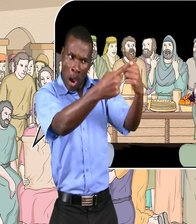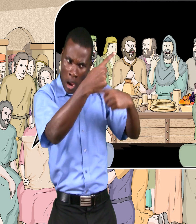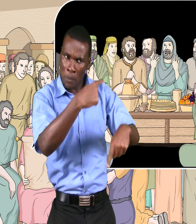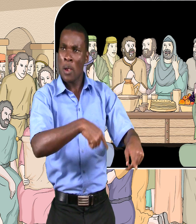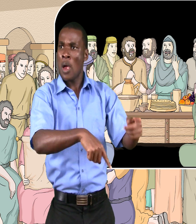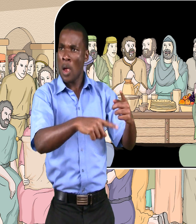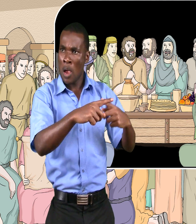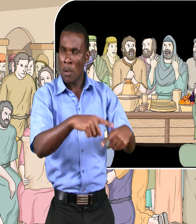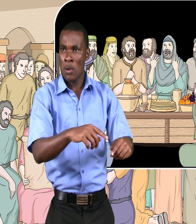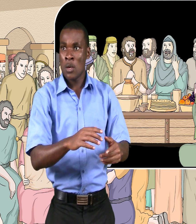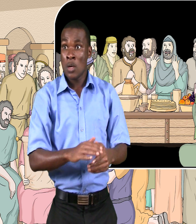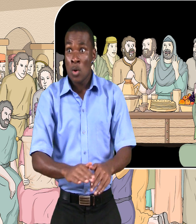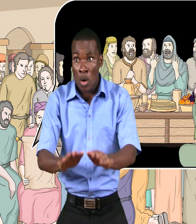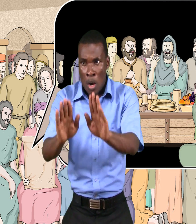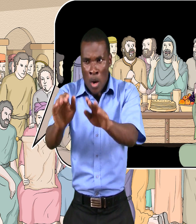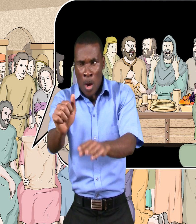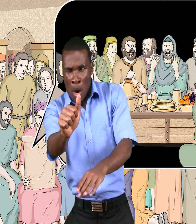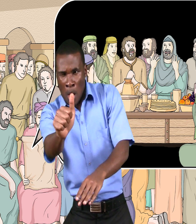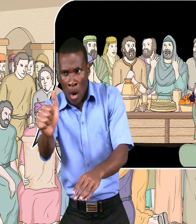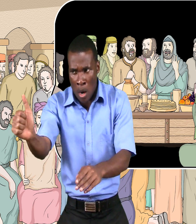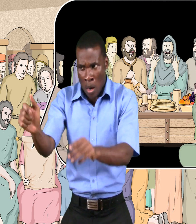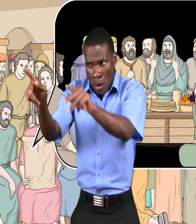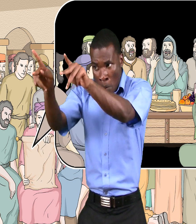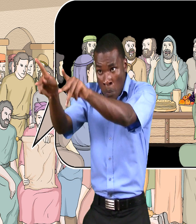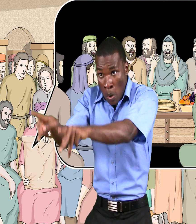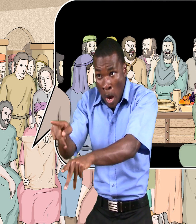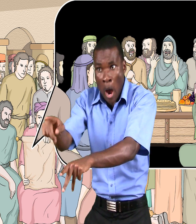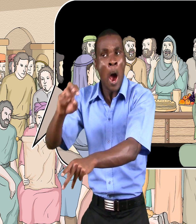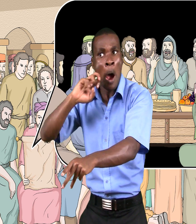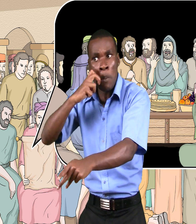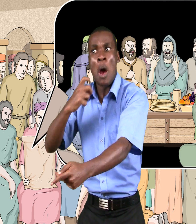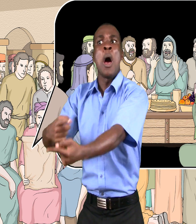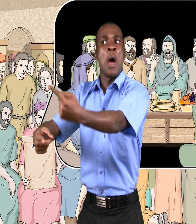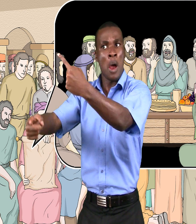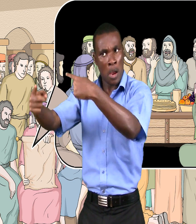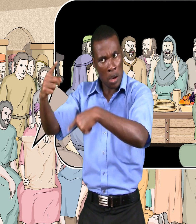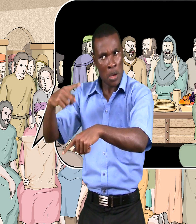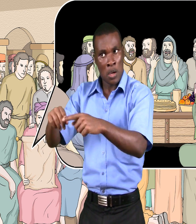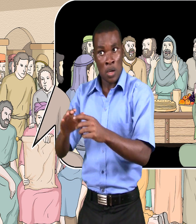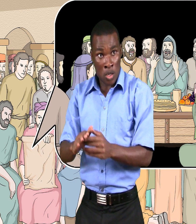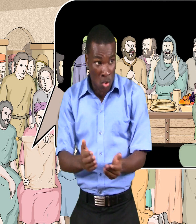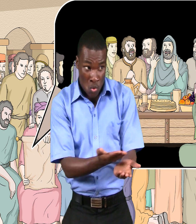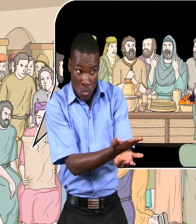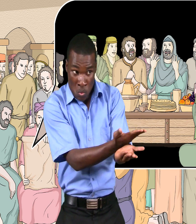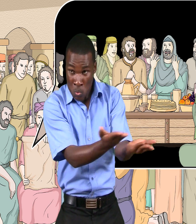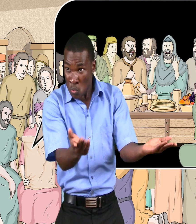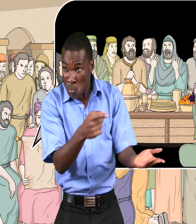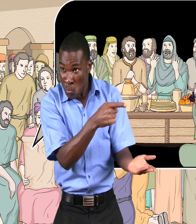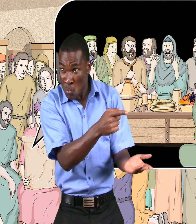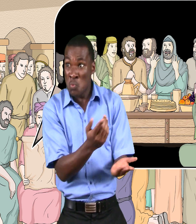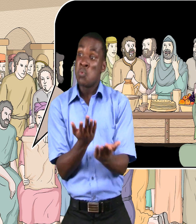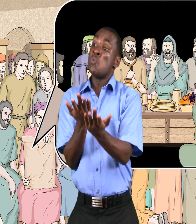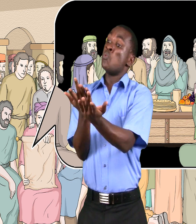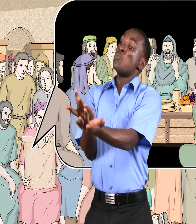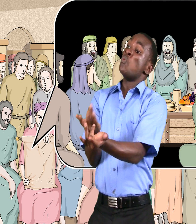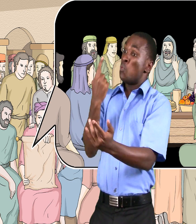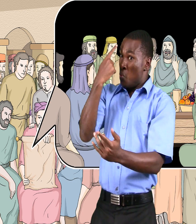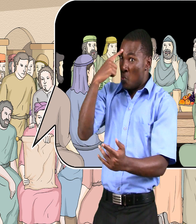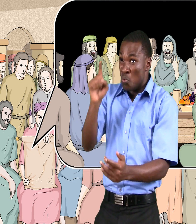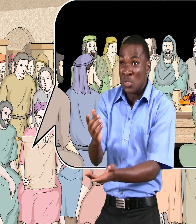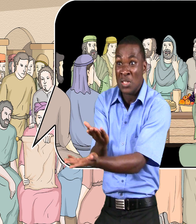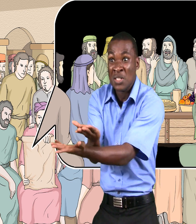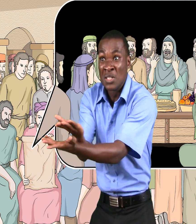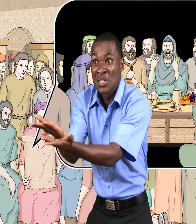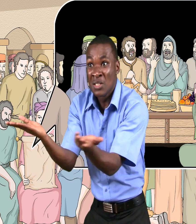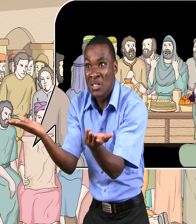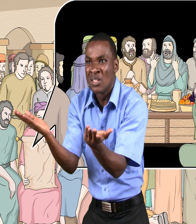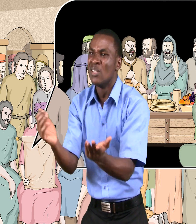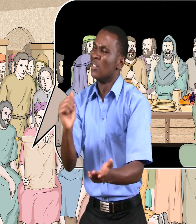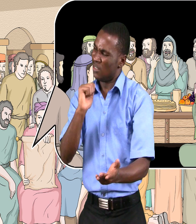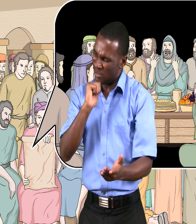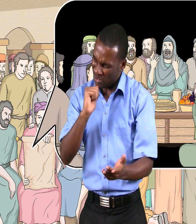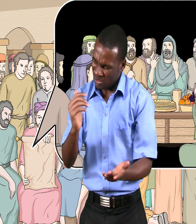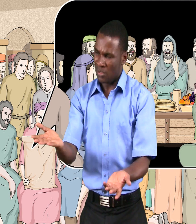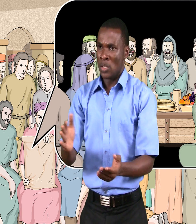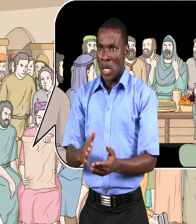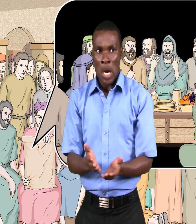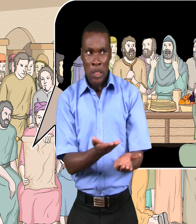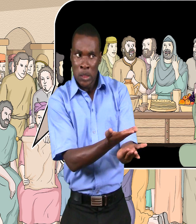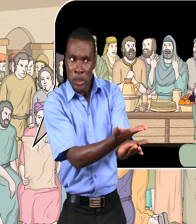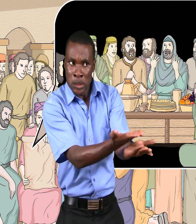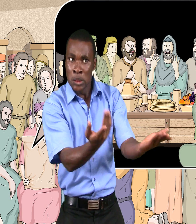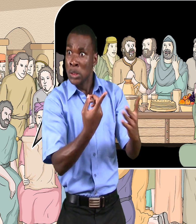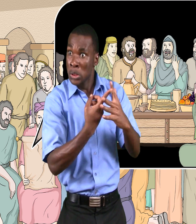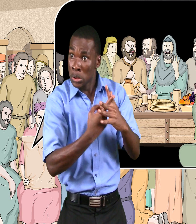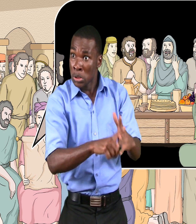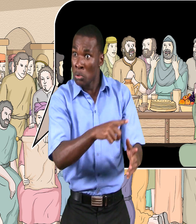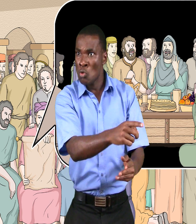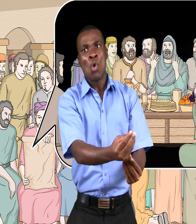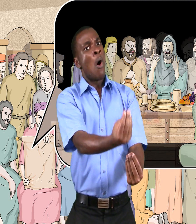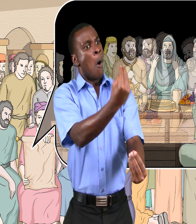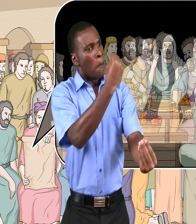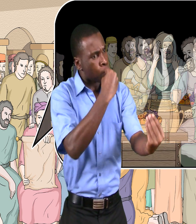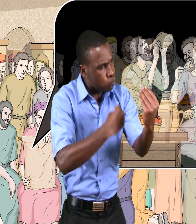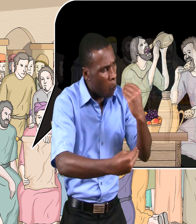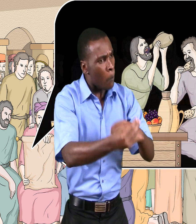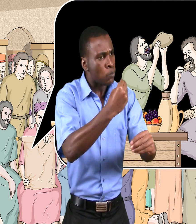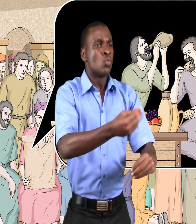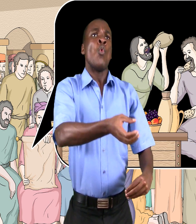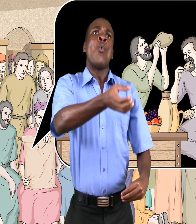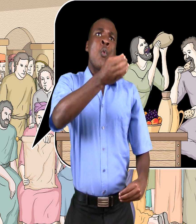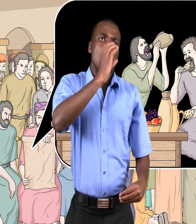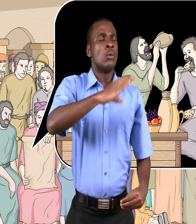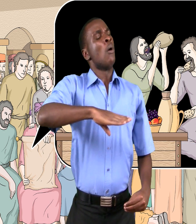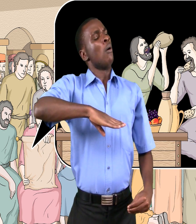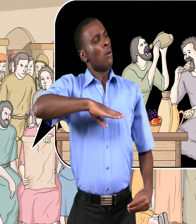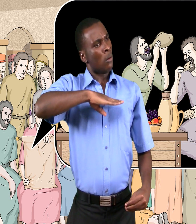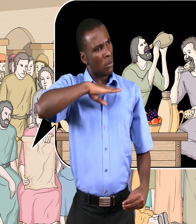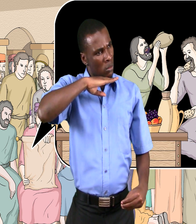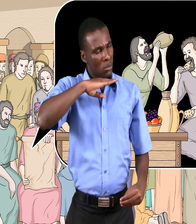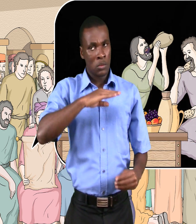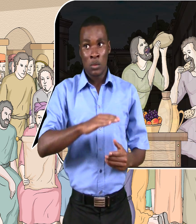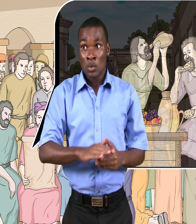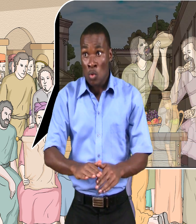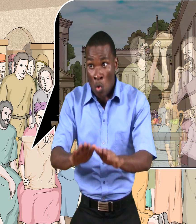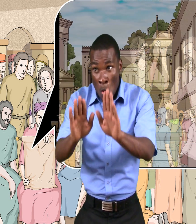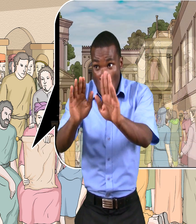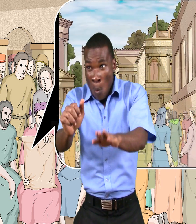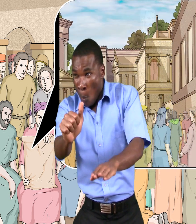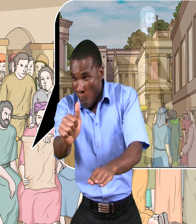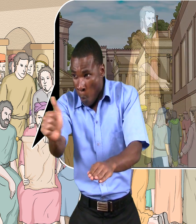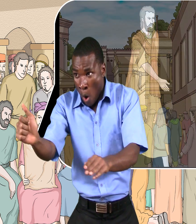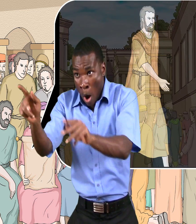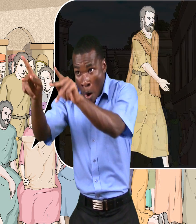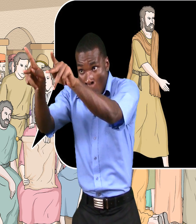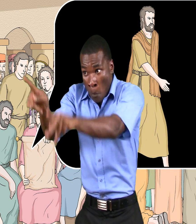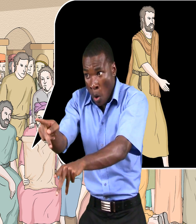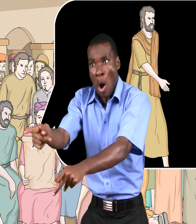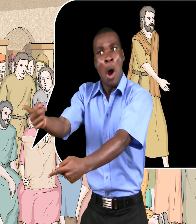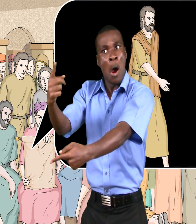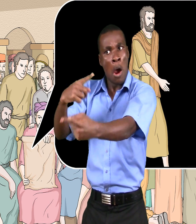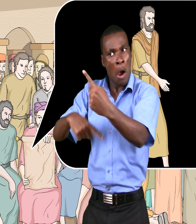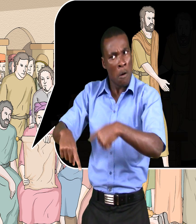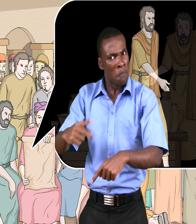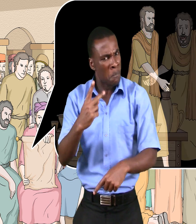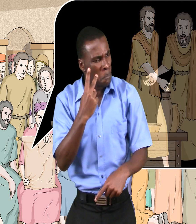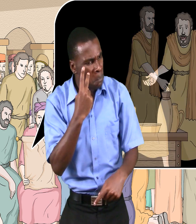For as you eat, each of you goes ahead without sharing his meal.